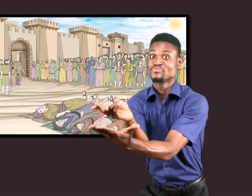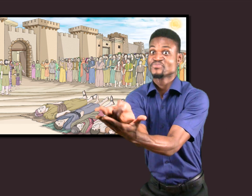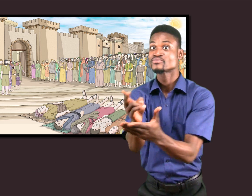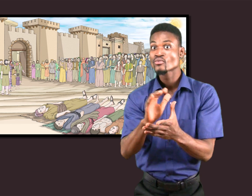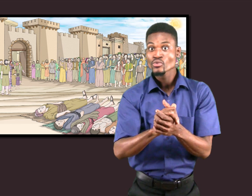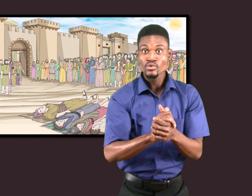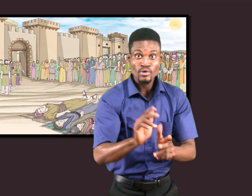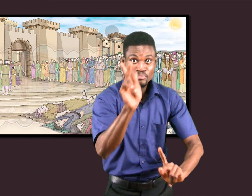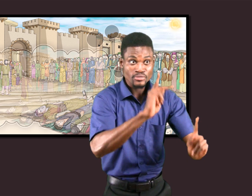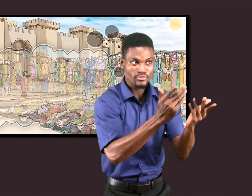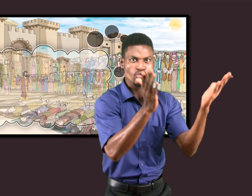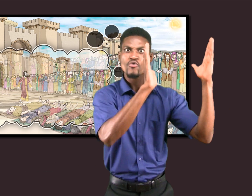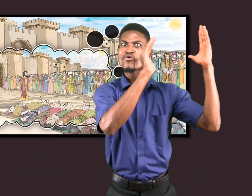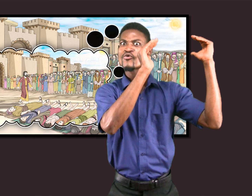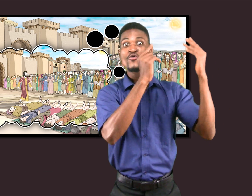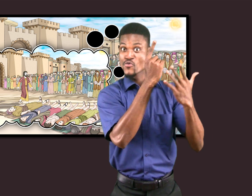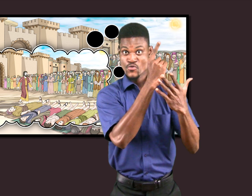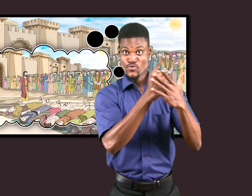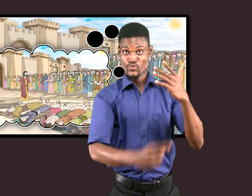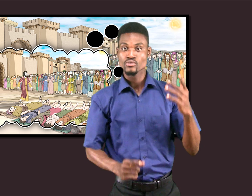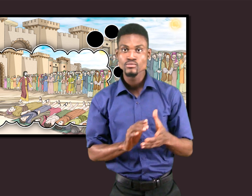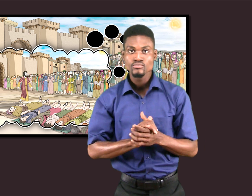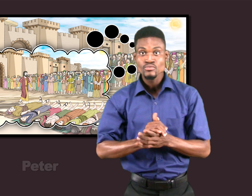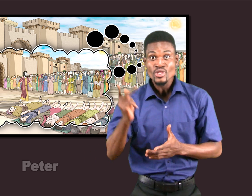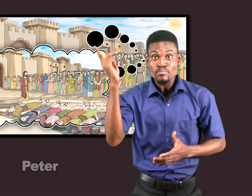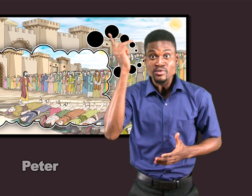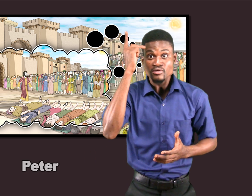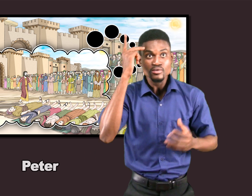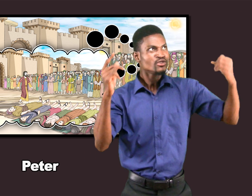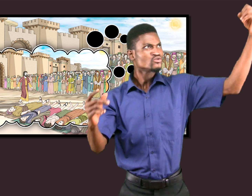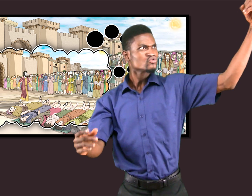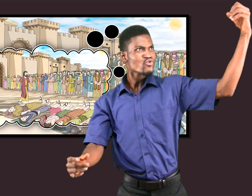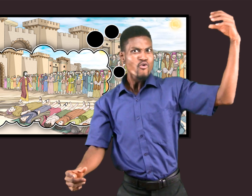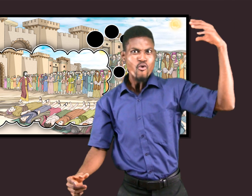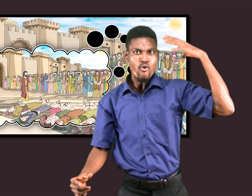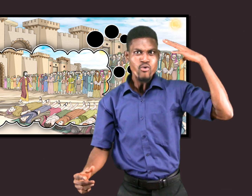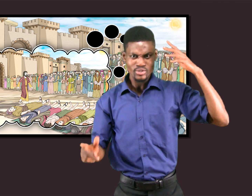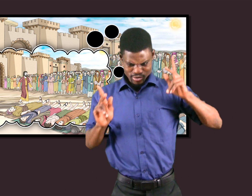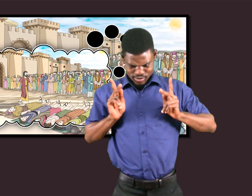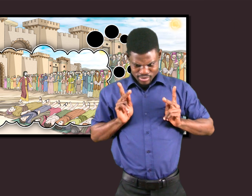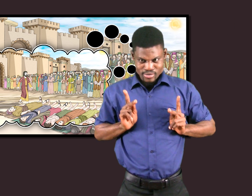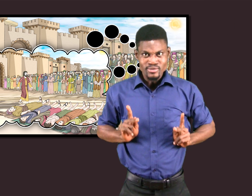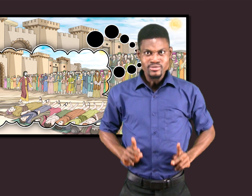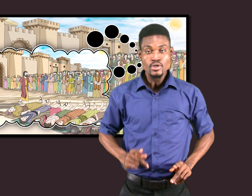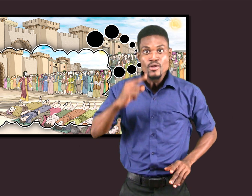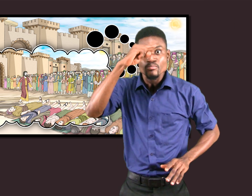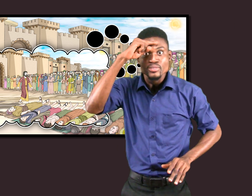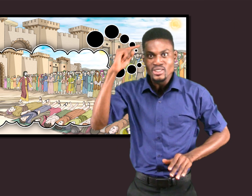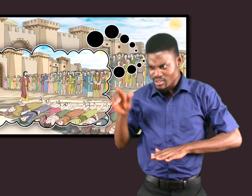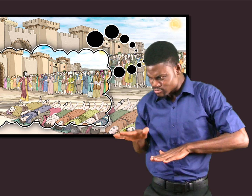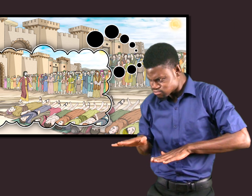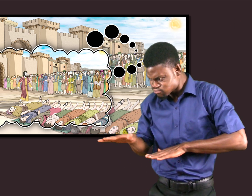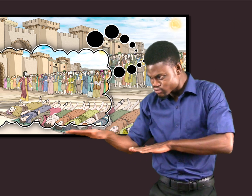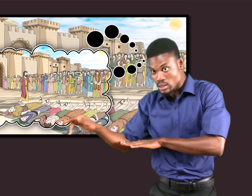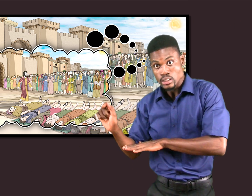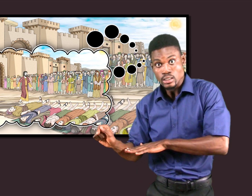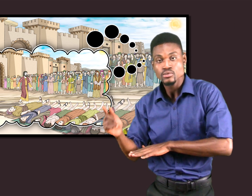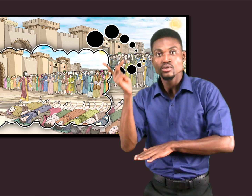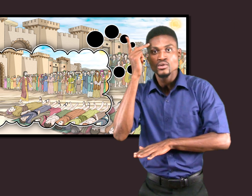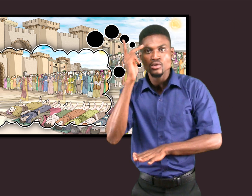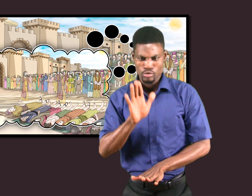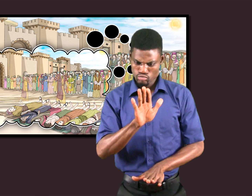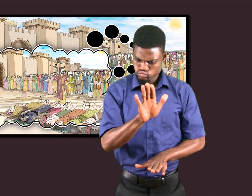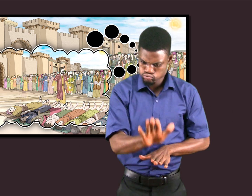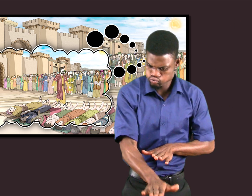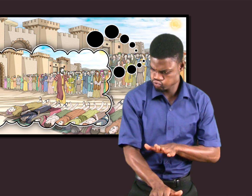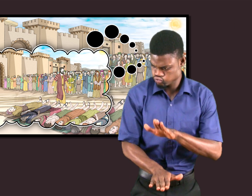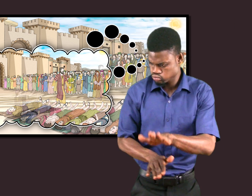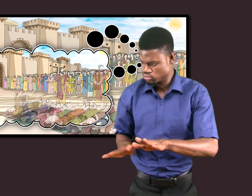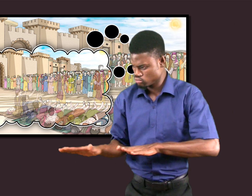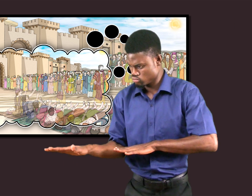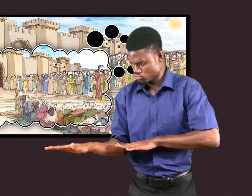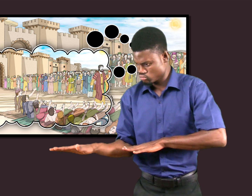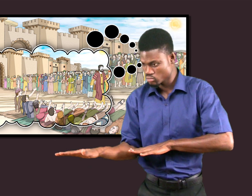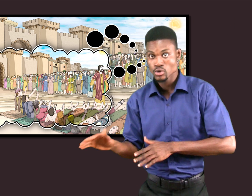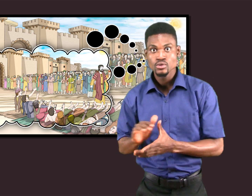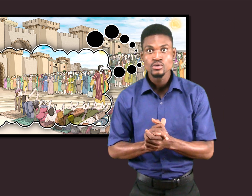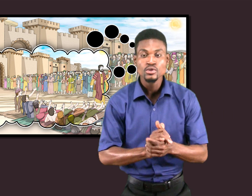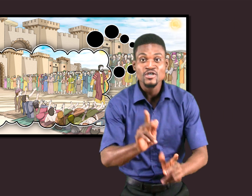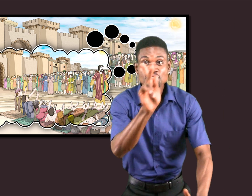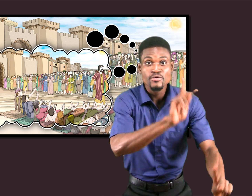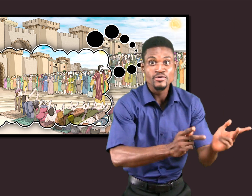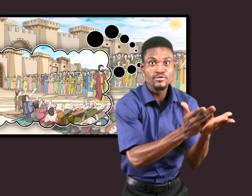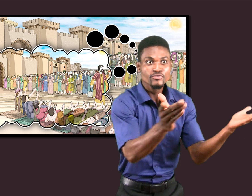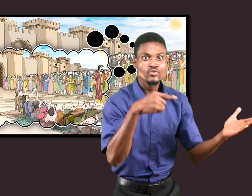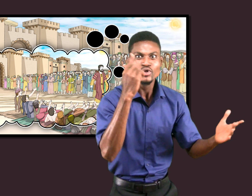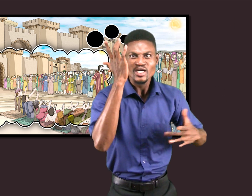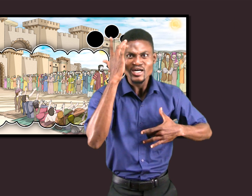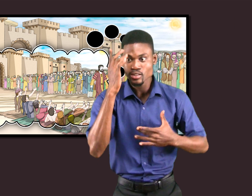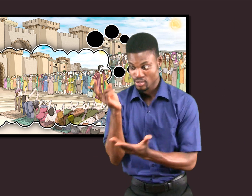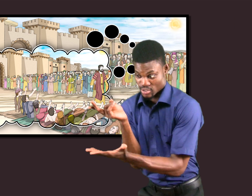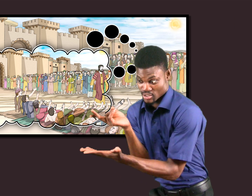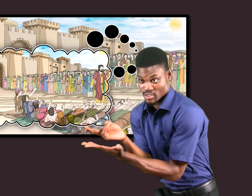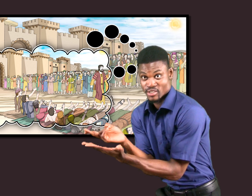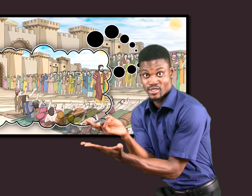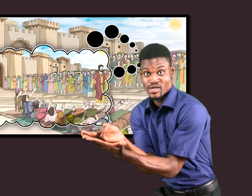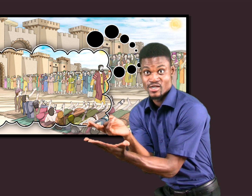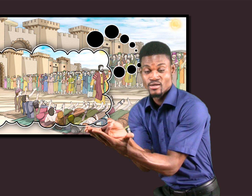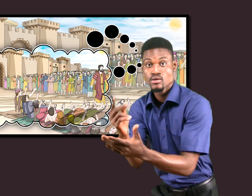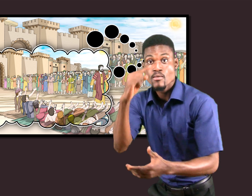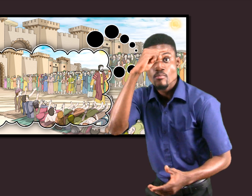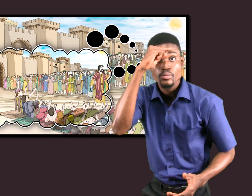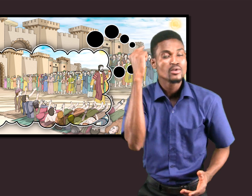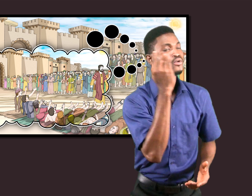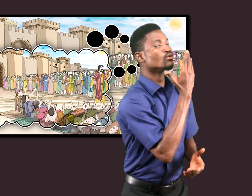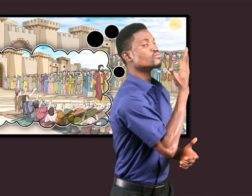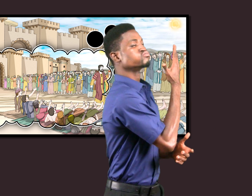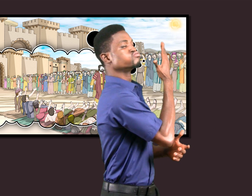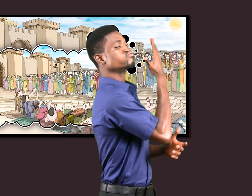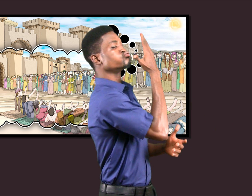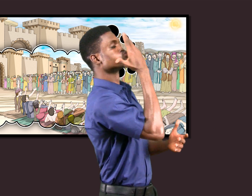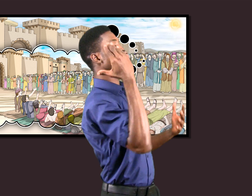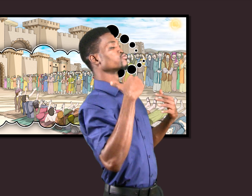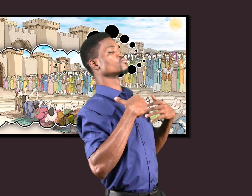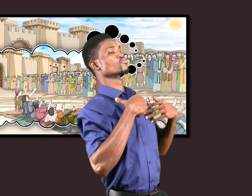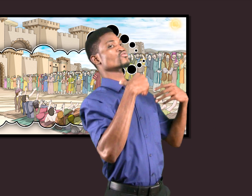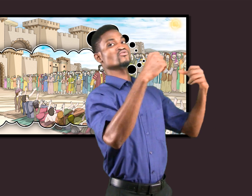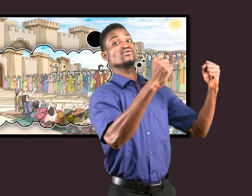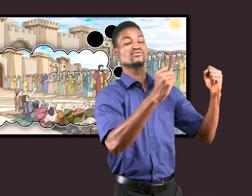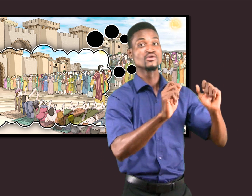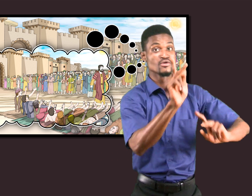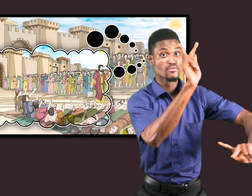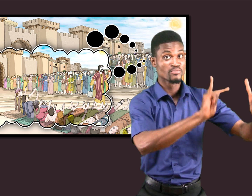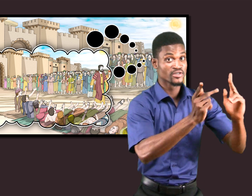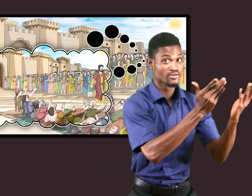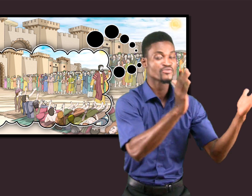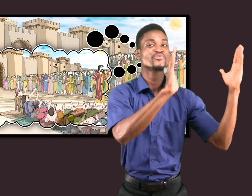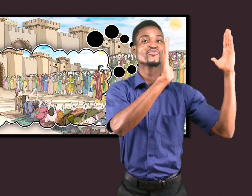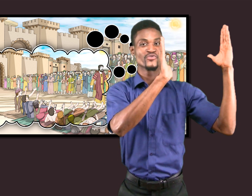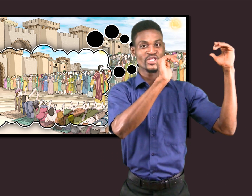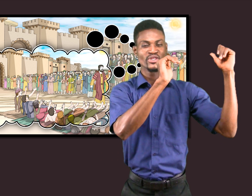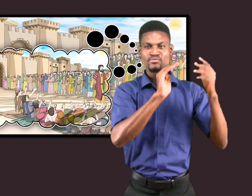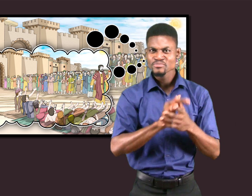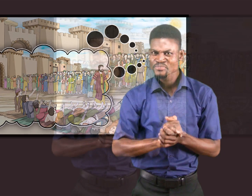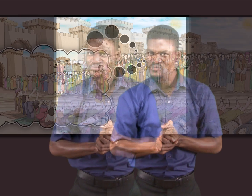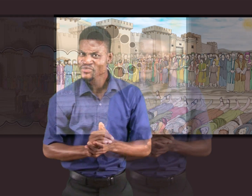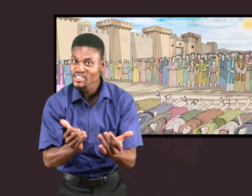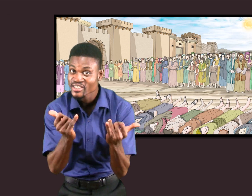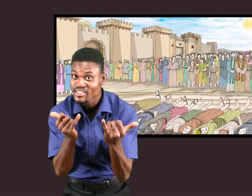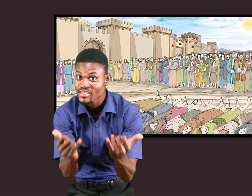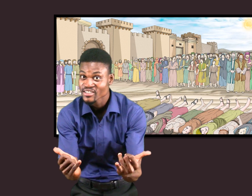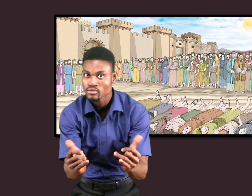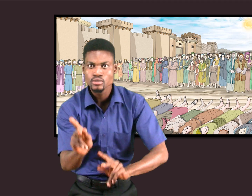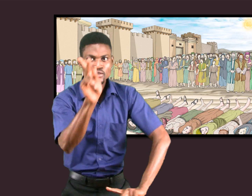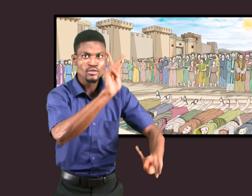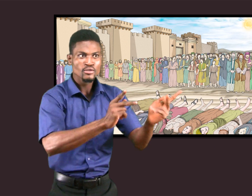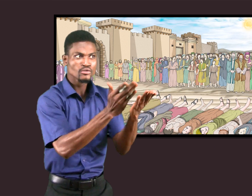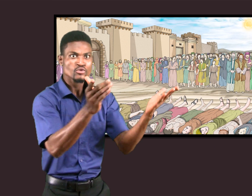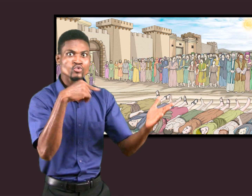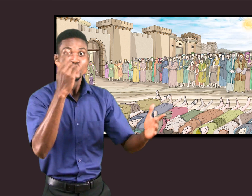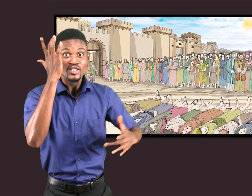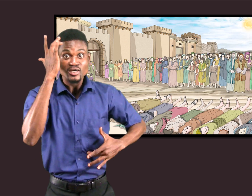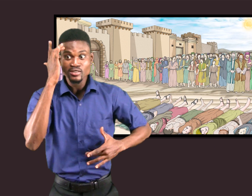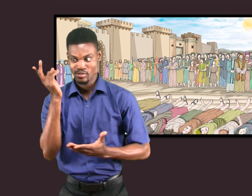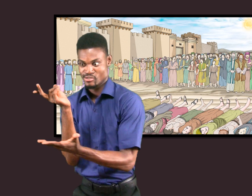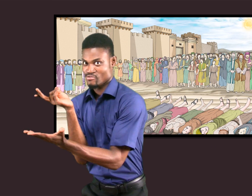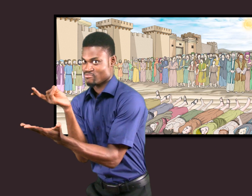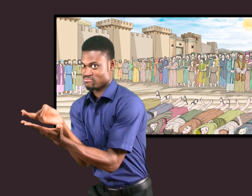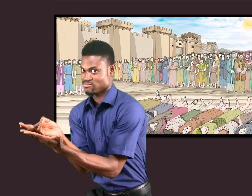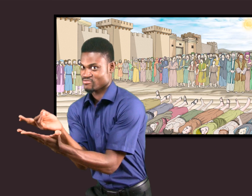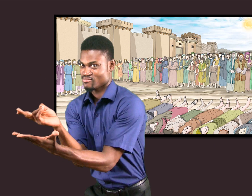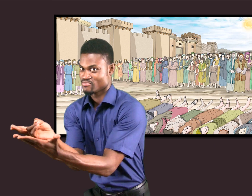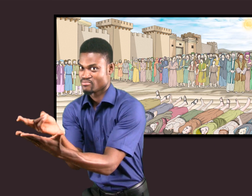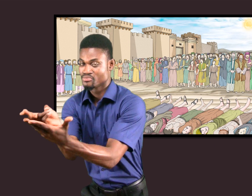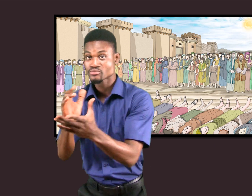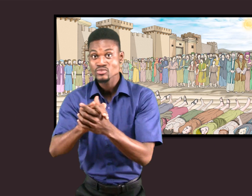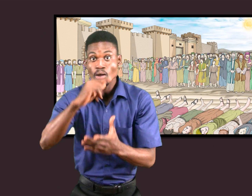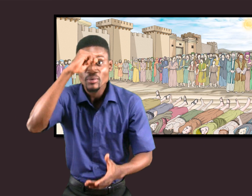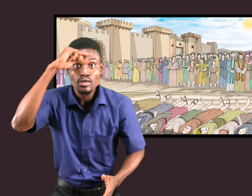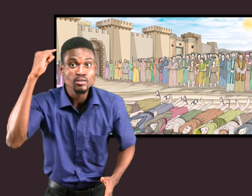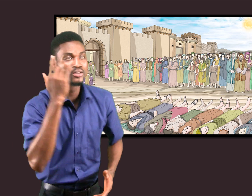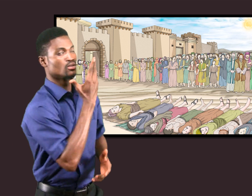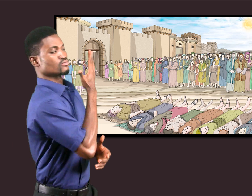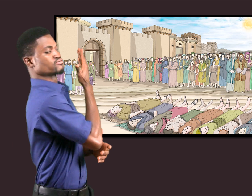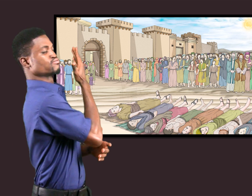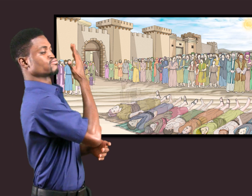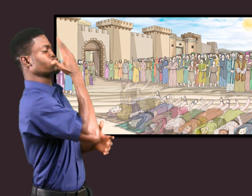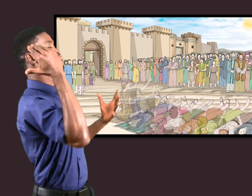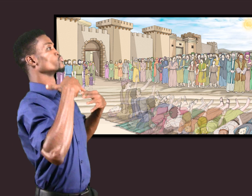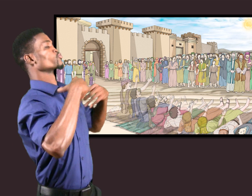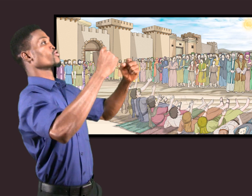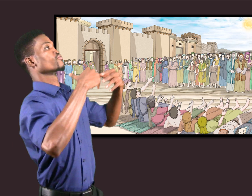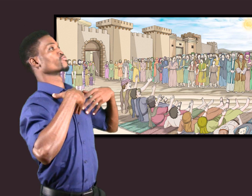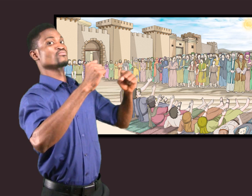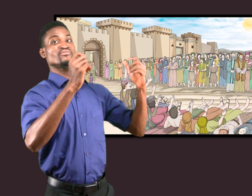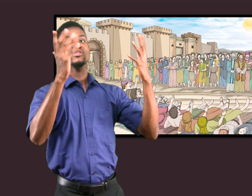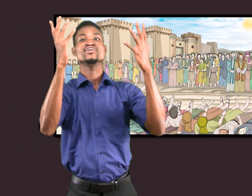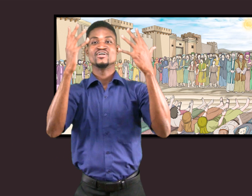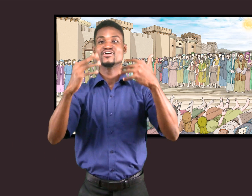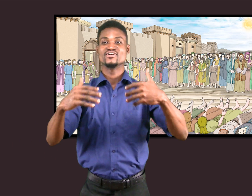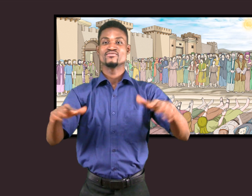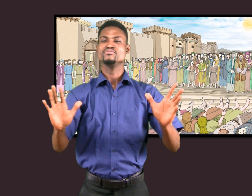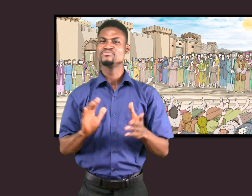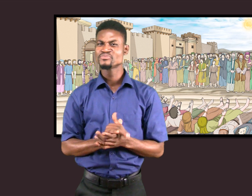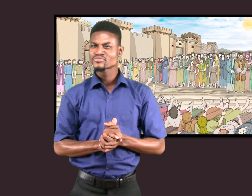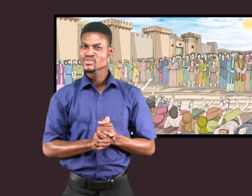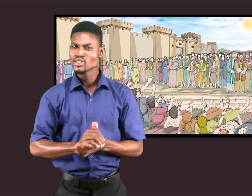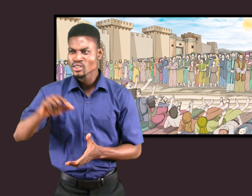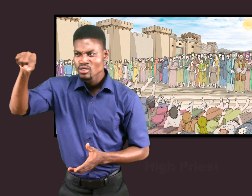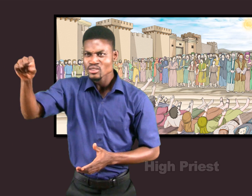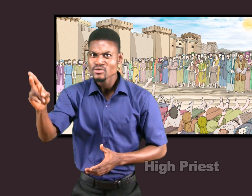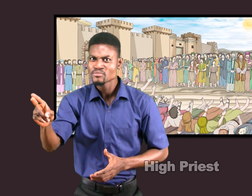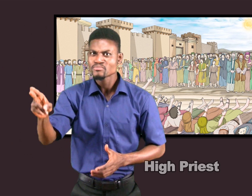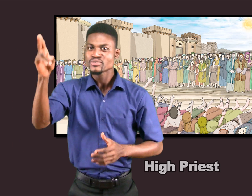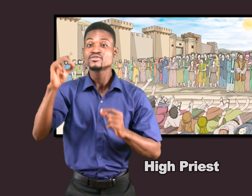Crowds also gathered from the towns around Jerusalem, bringing the sick and those tormented by unclean spirits, and all of them were healed.